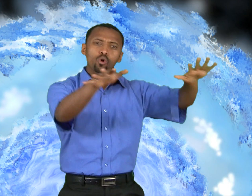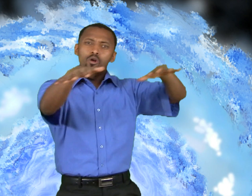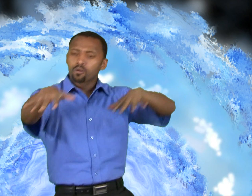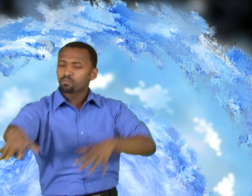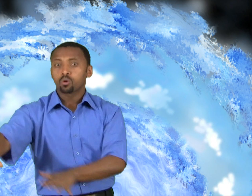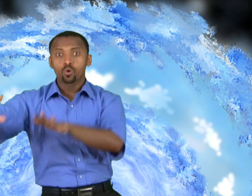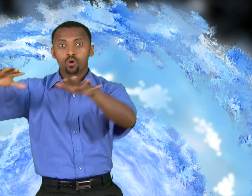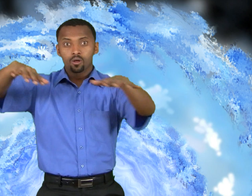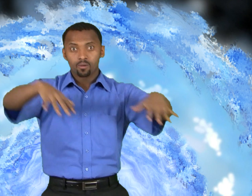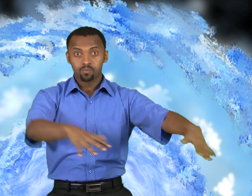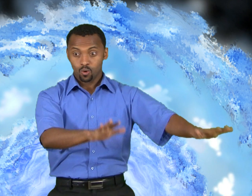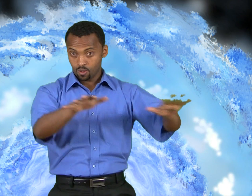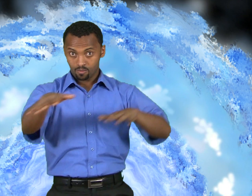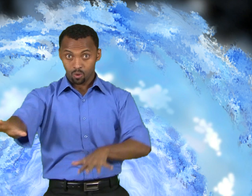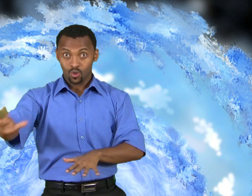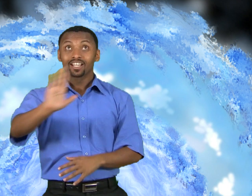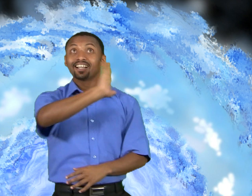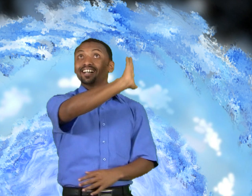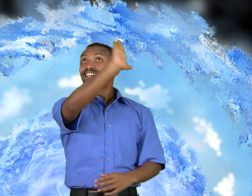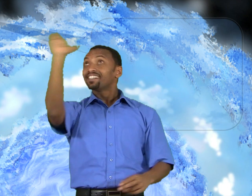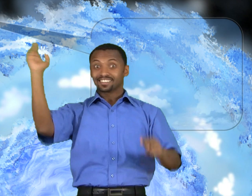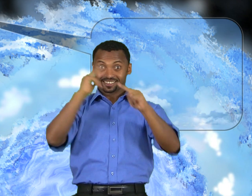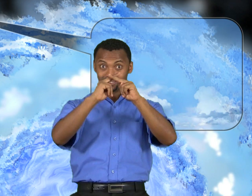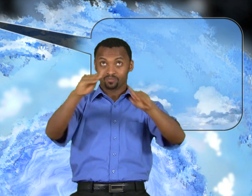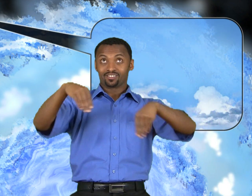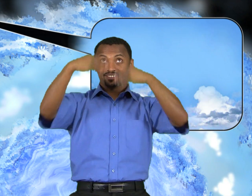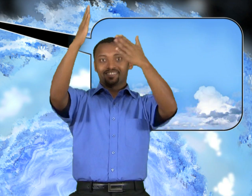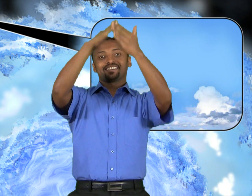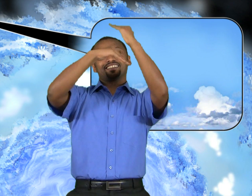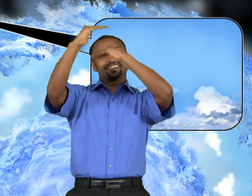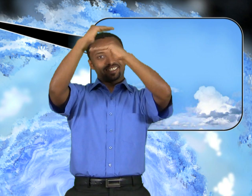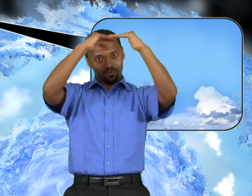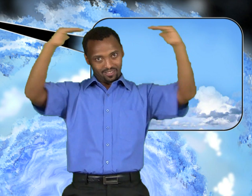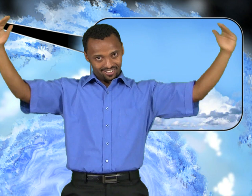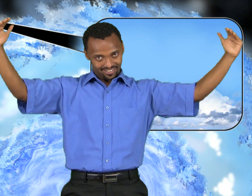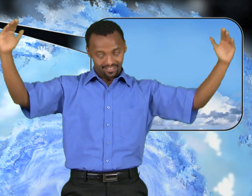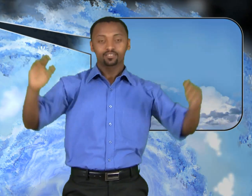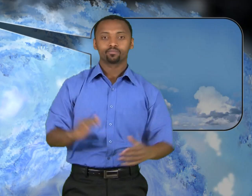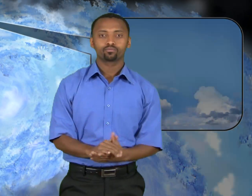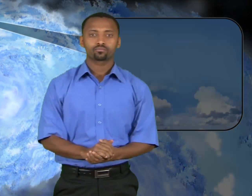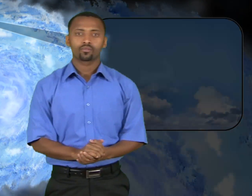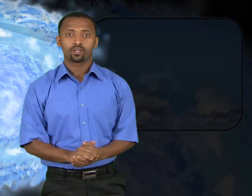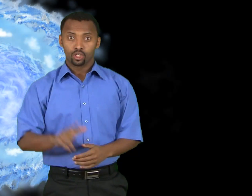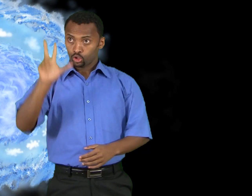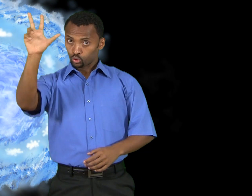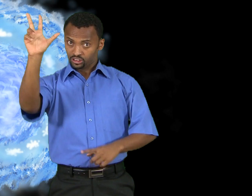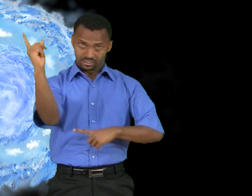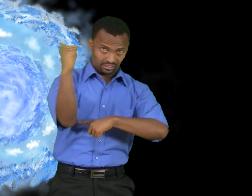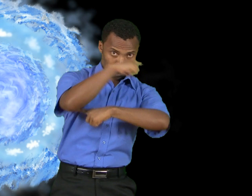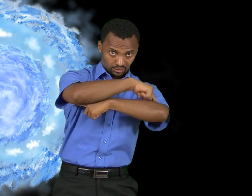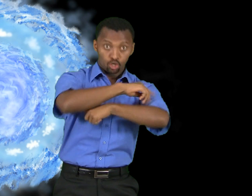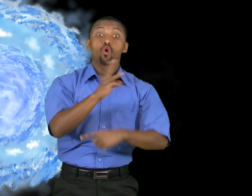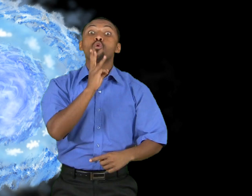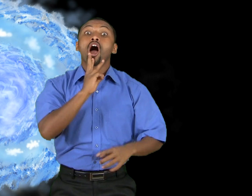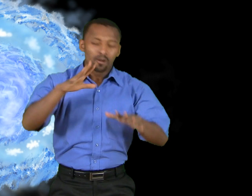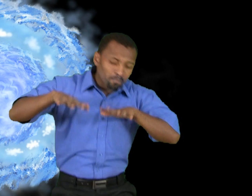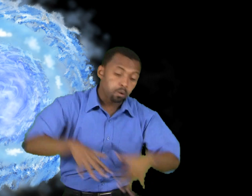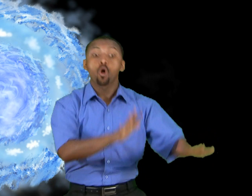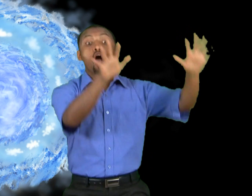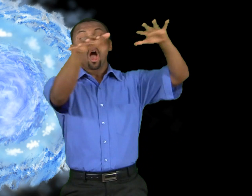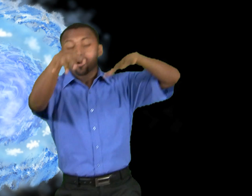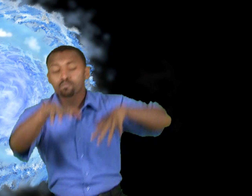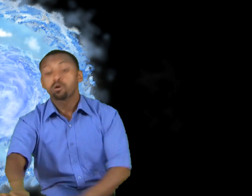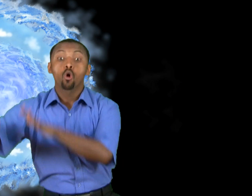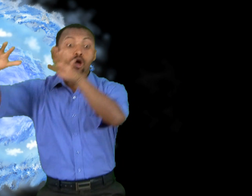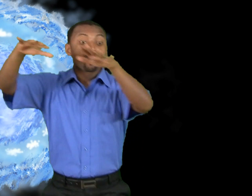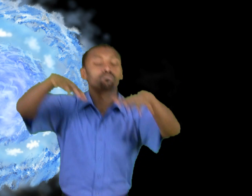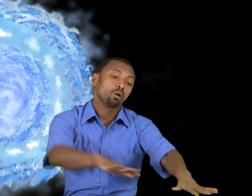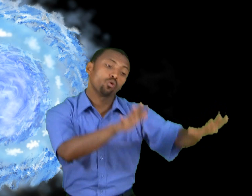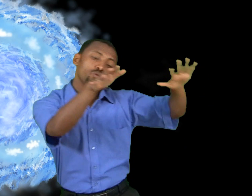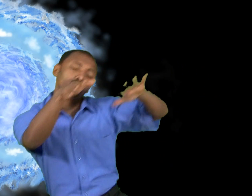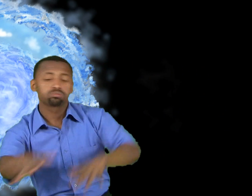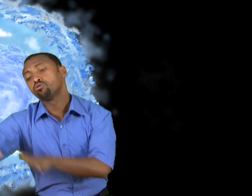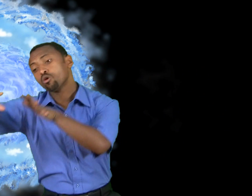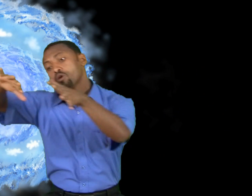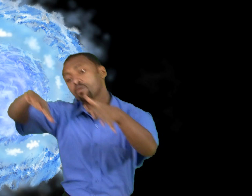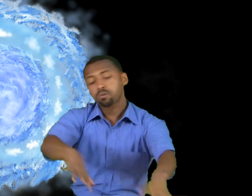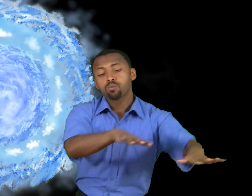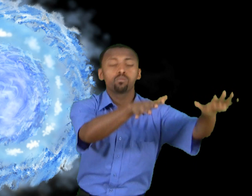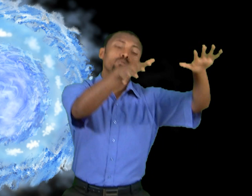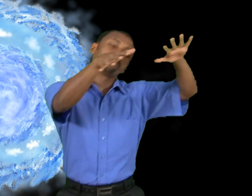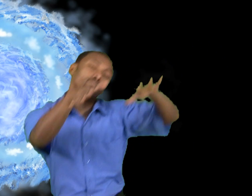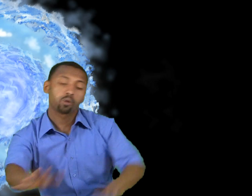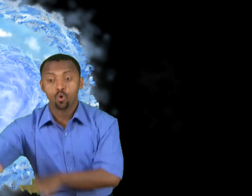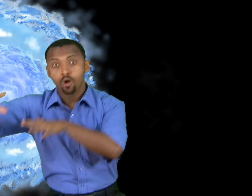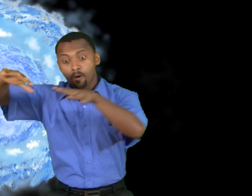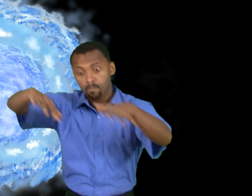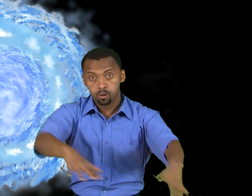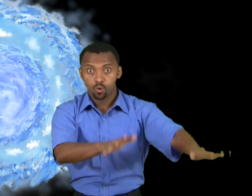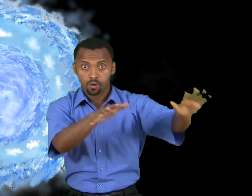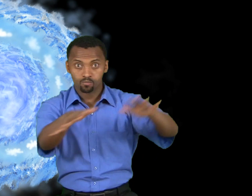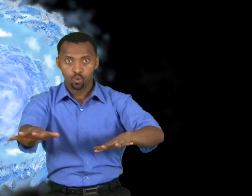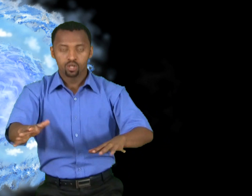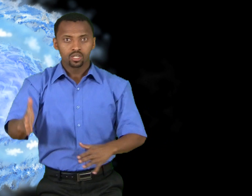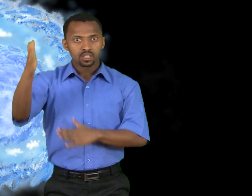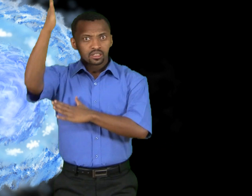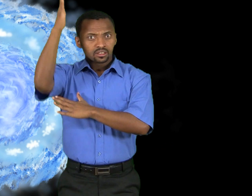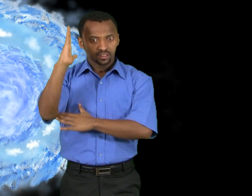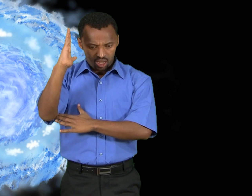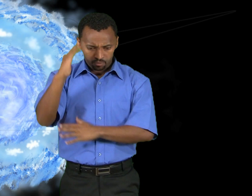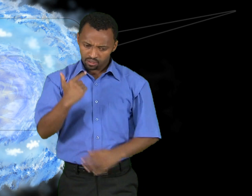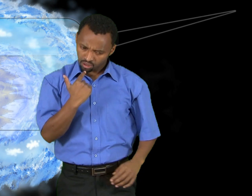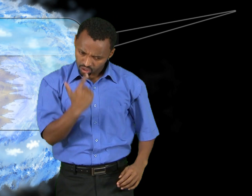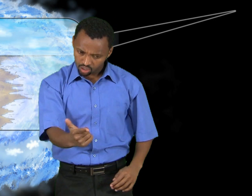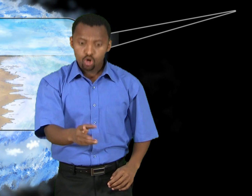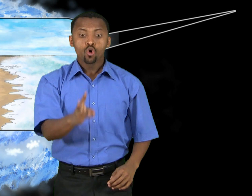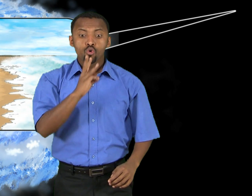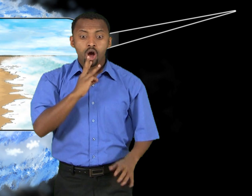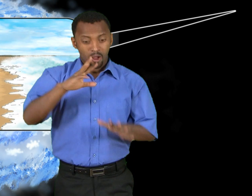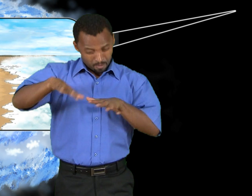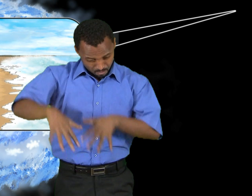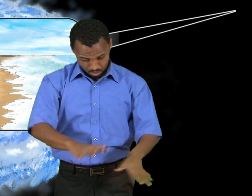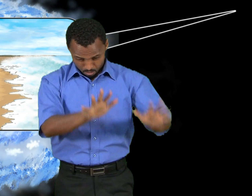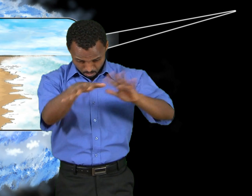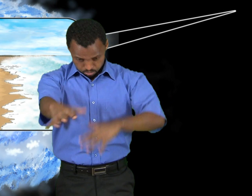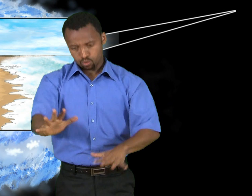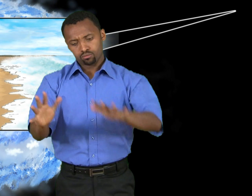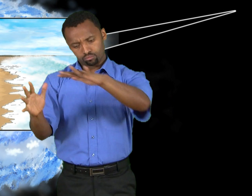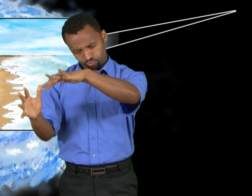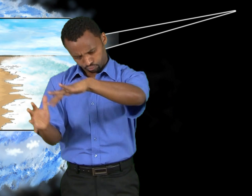God called the expanse “sky.” And there was evening, and there was morning—the second day.